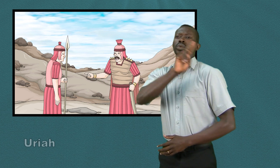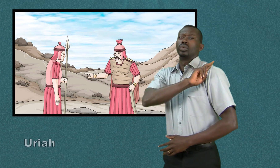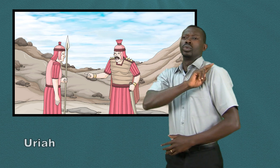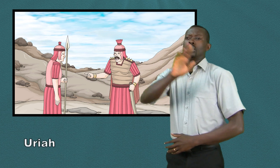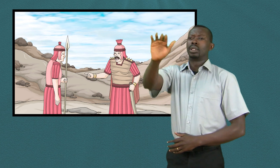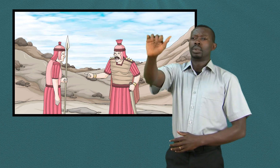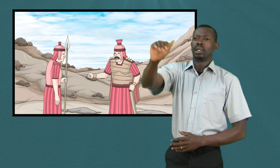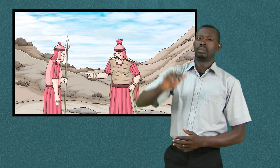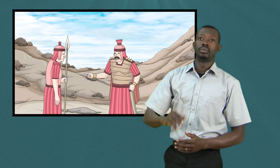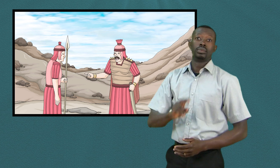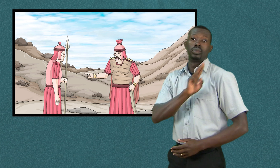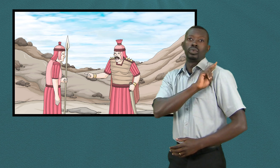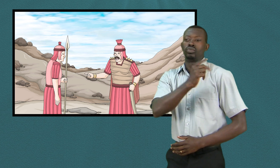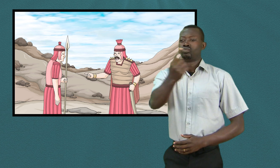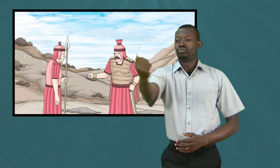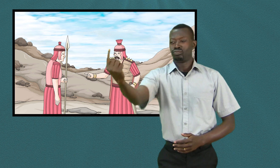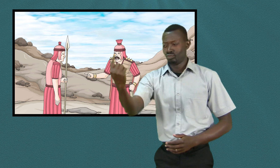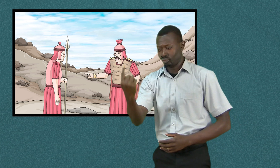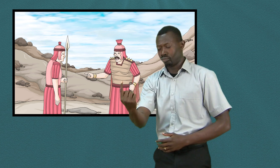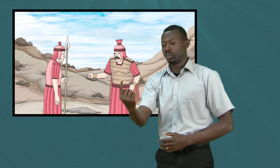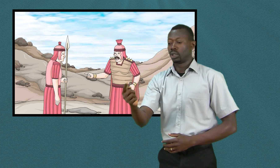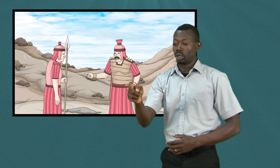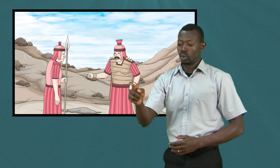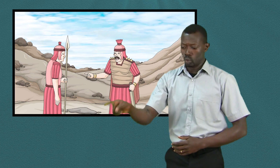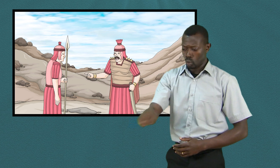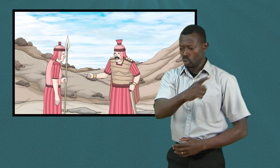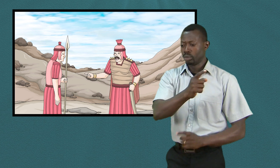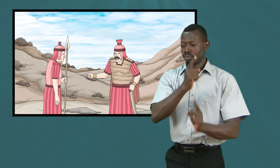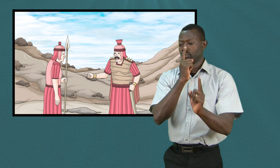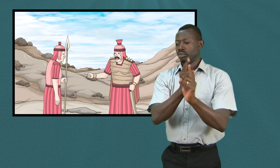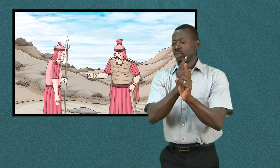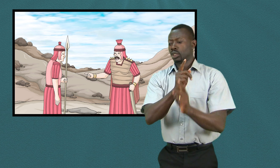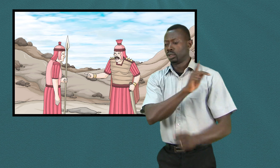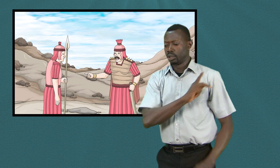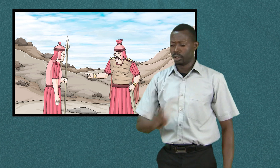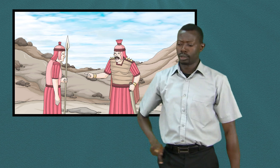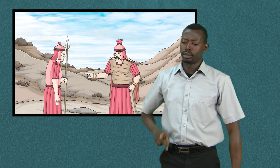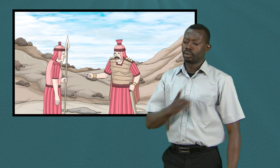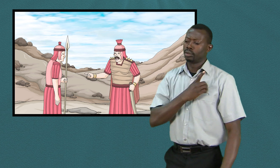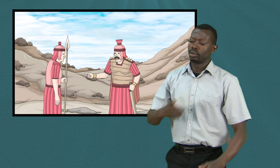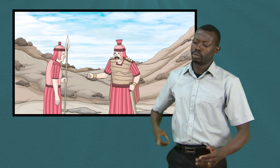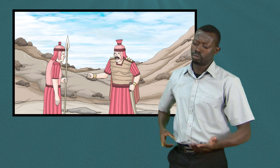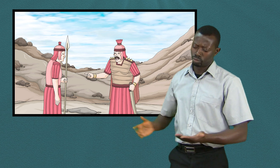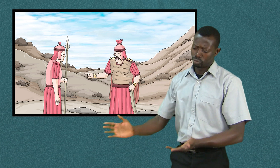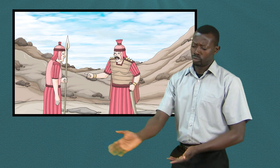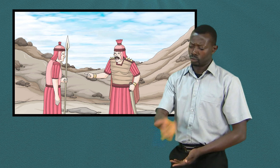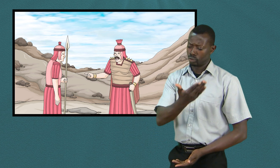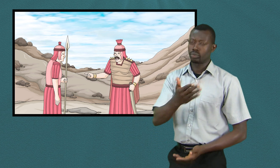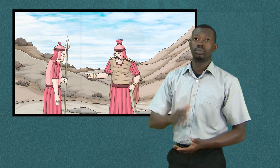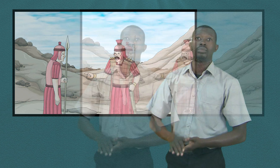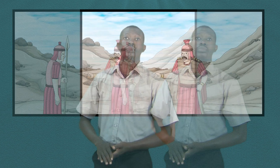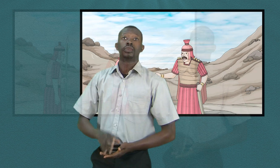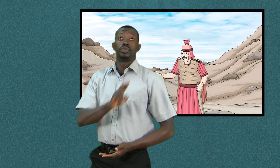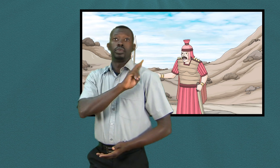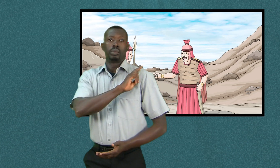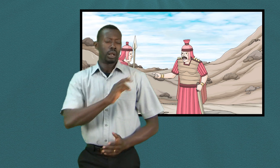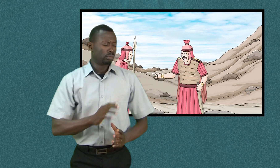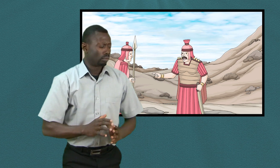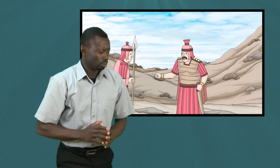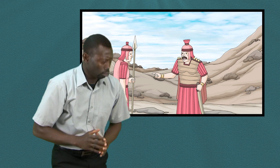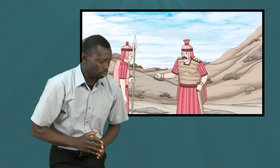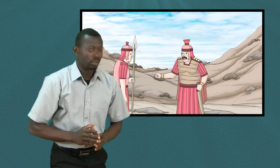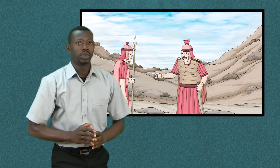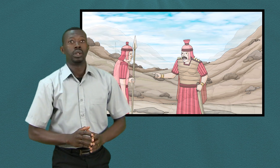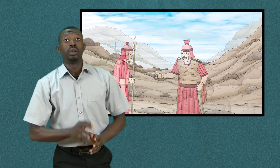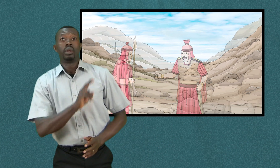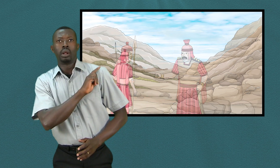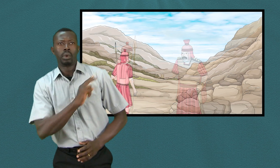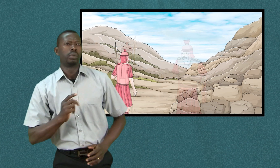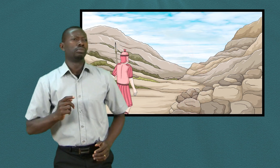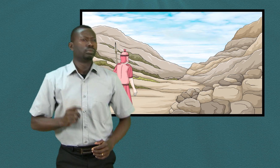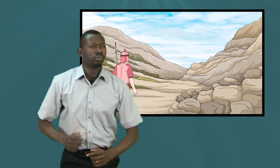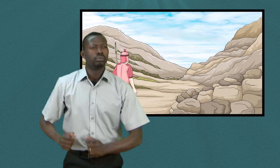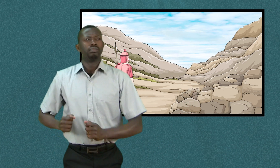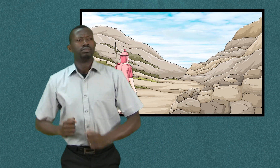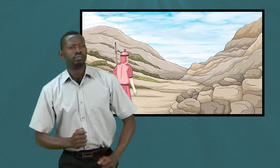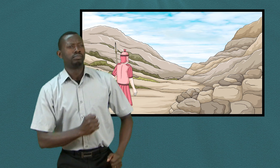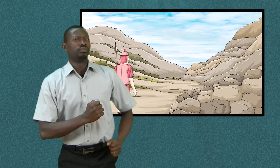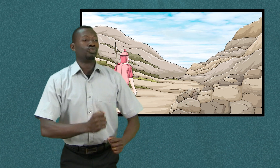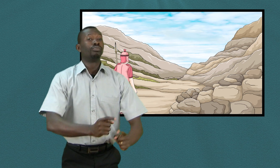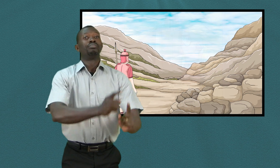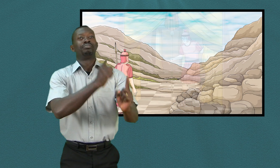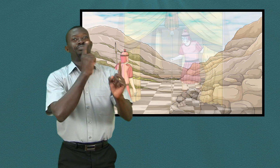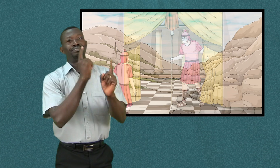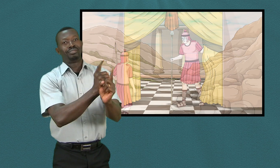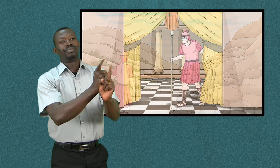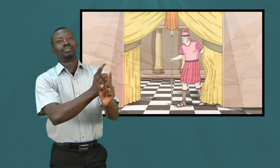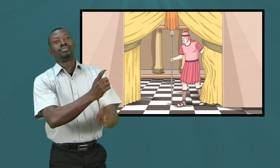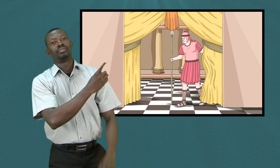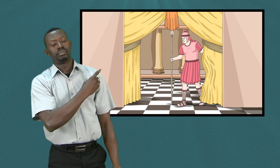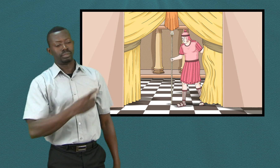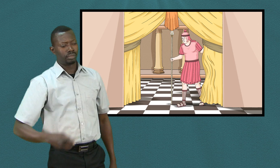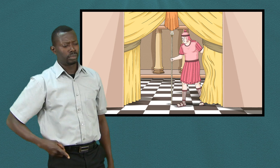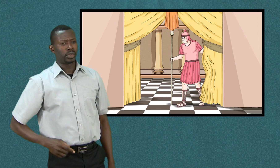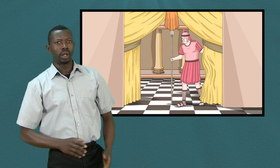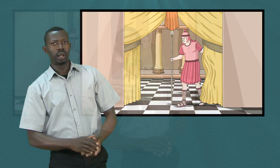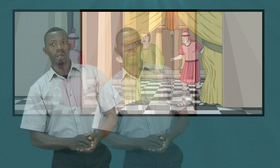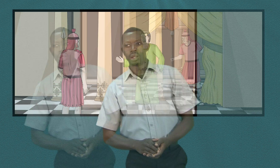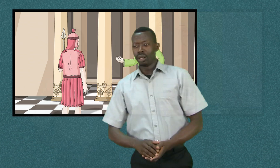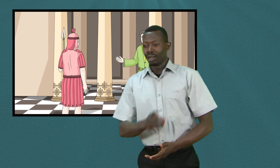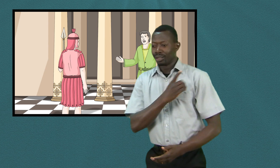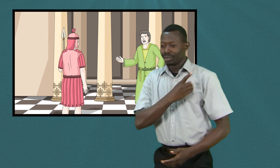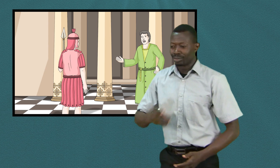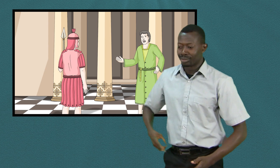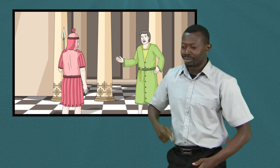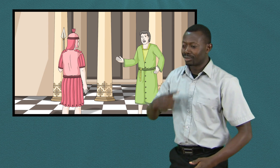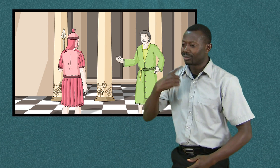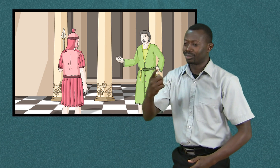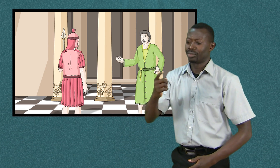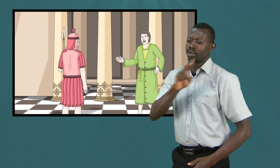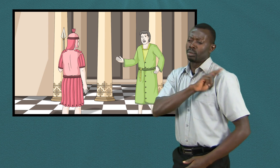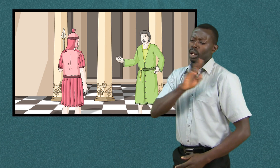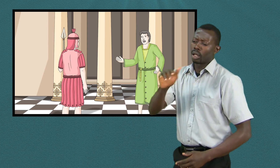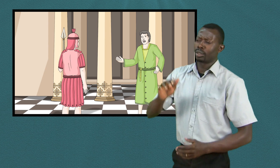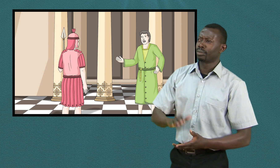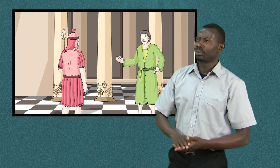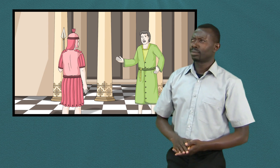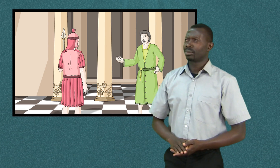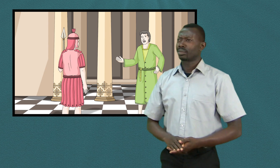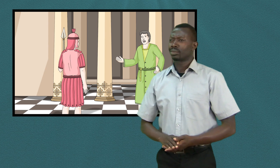So Joab sent him to David.